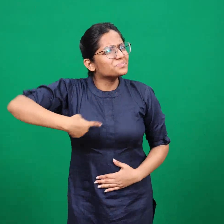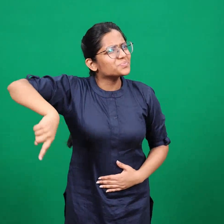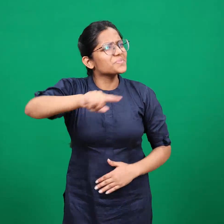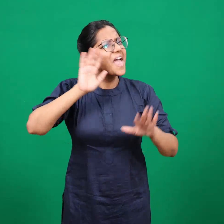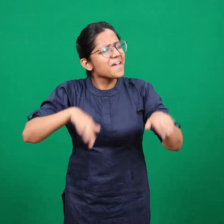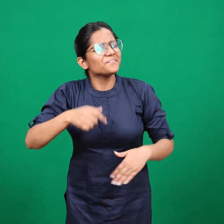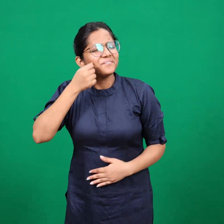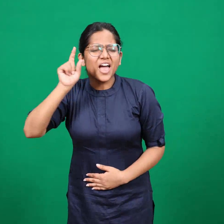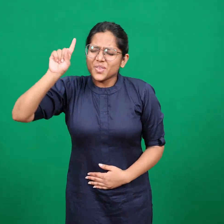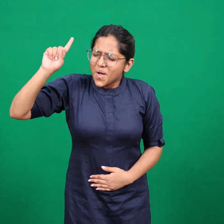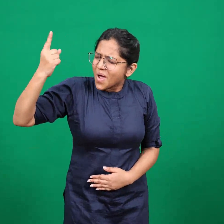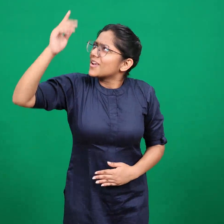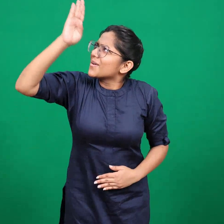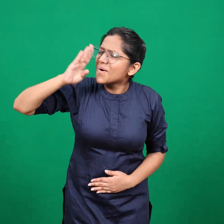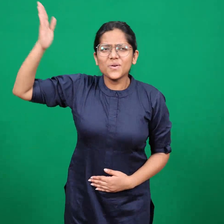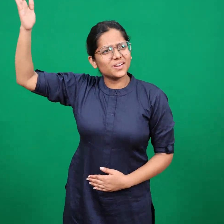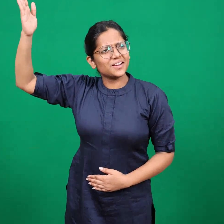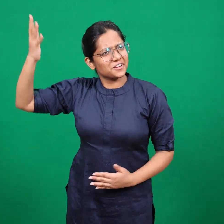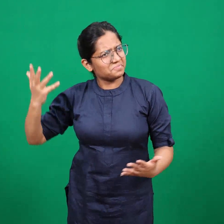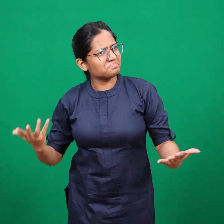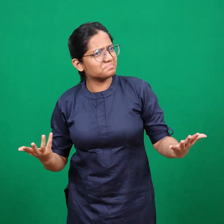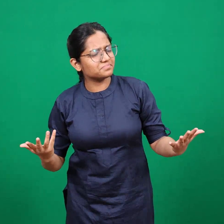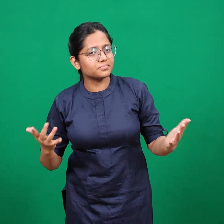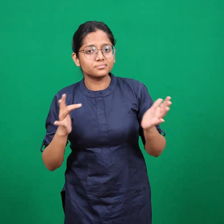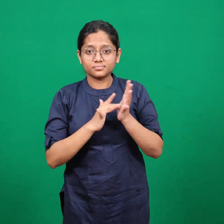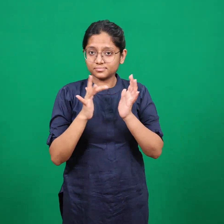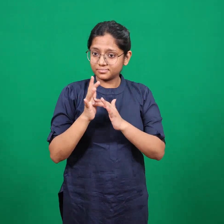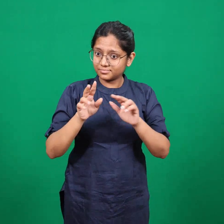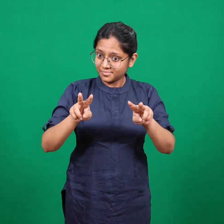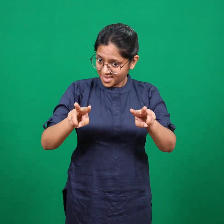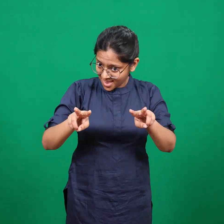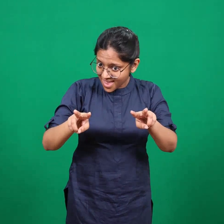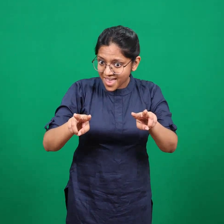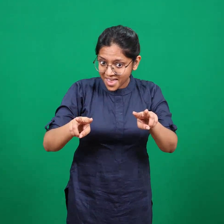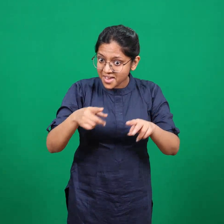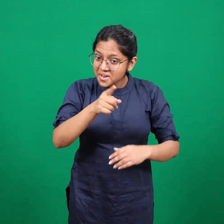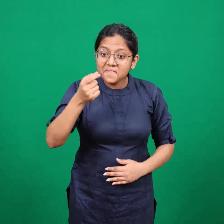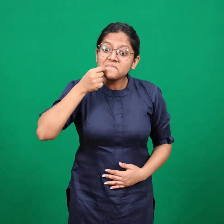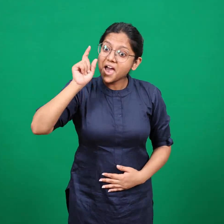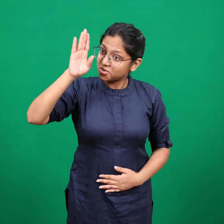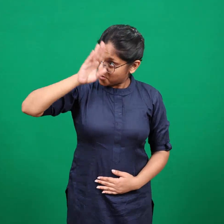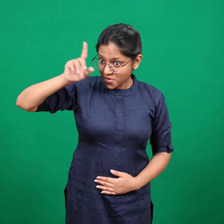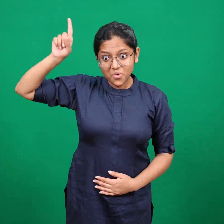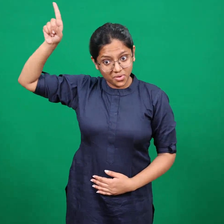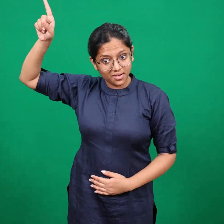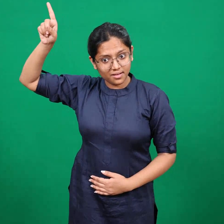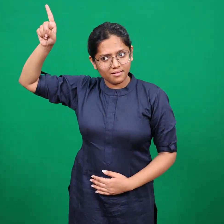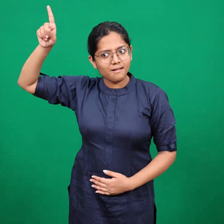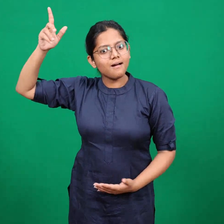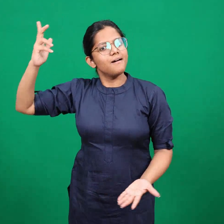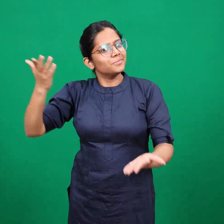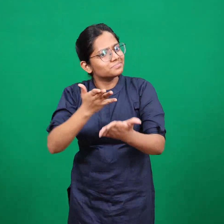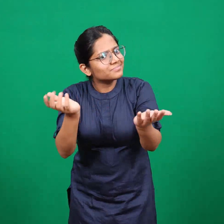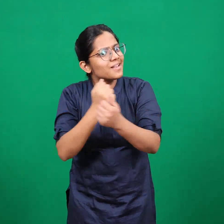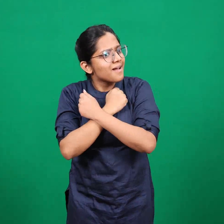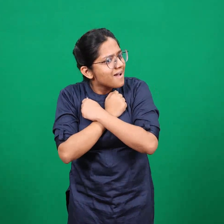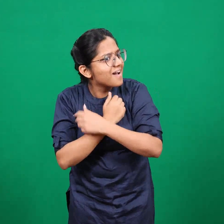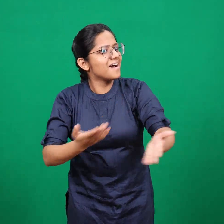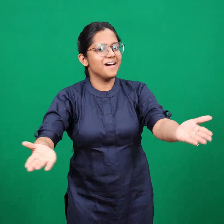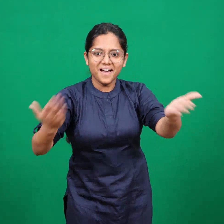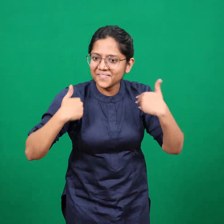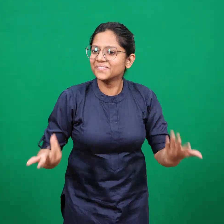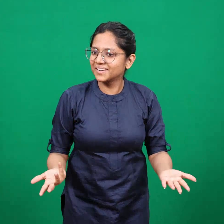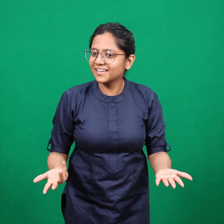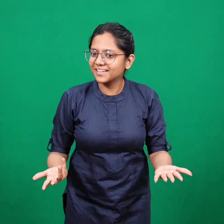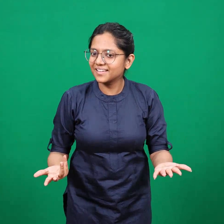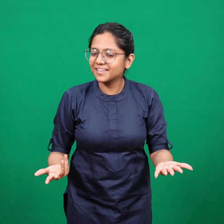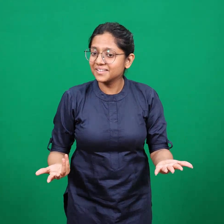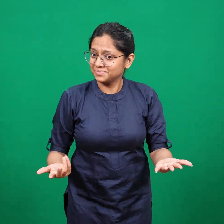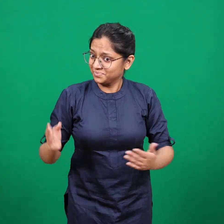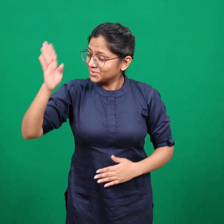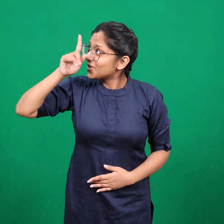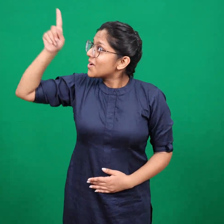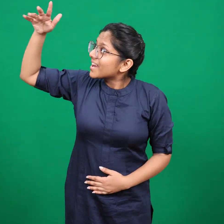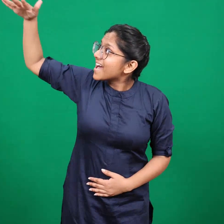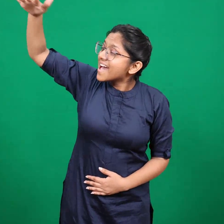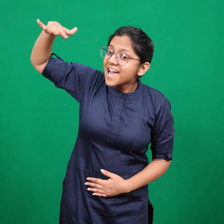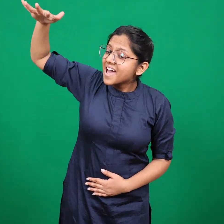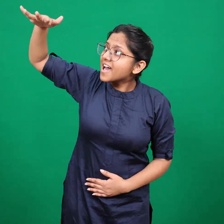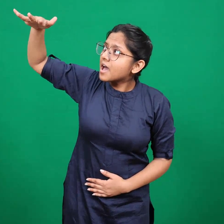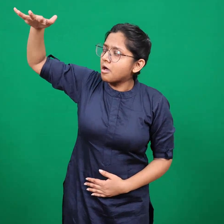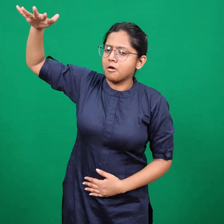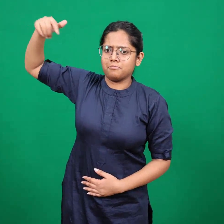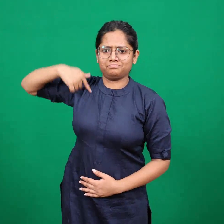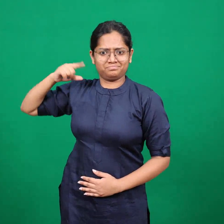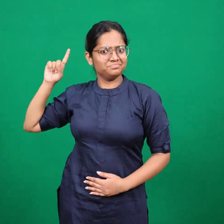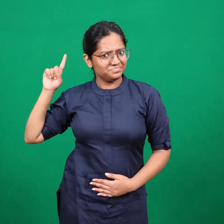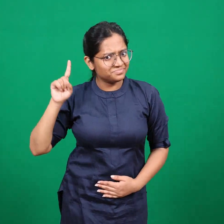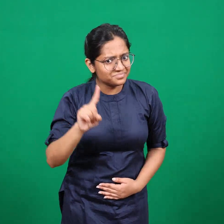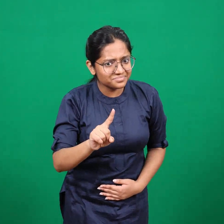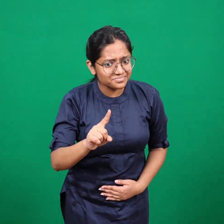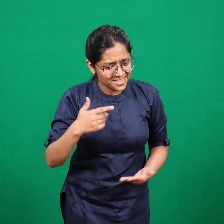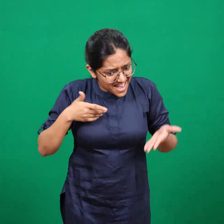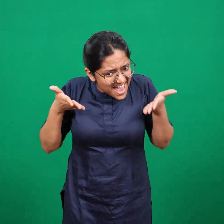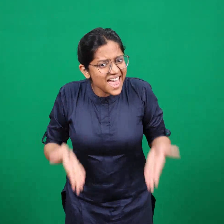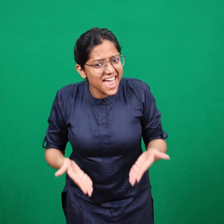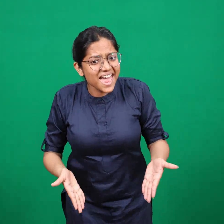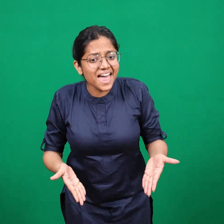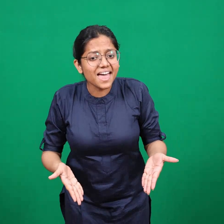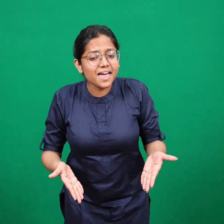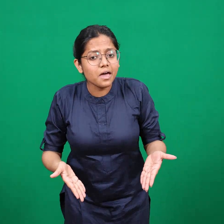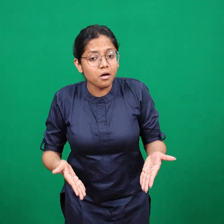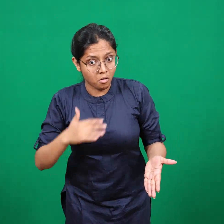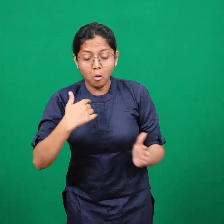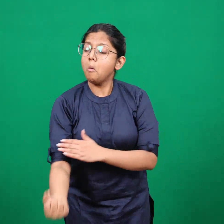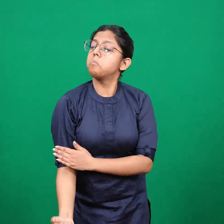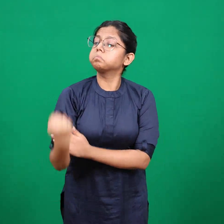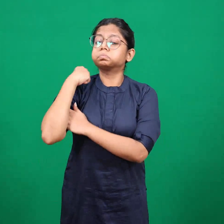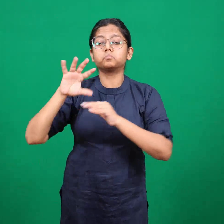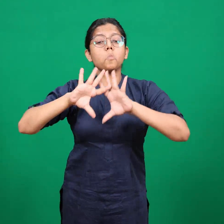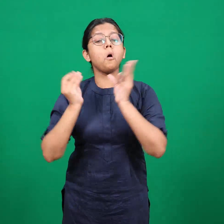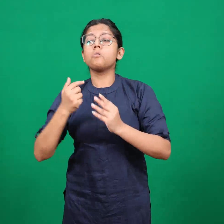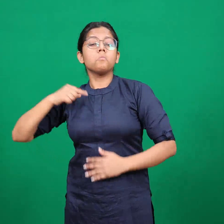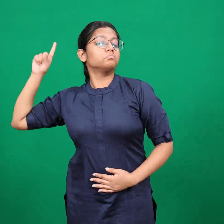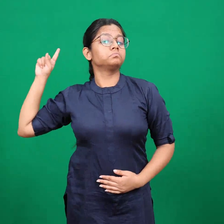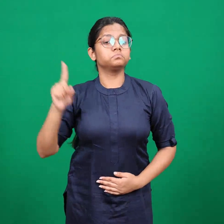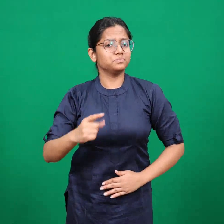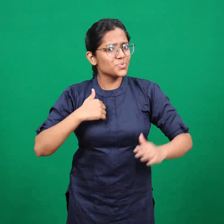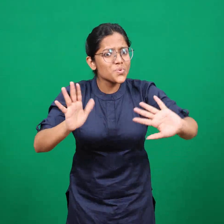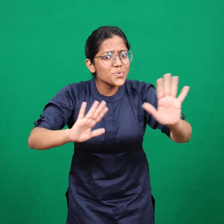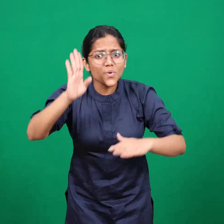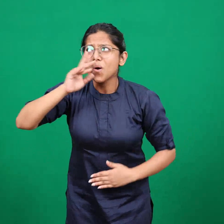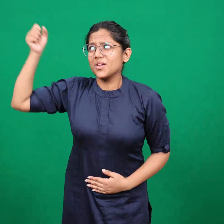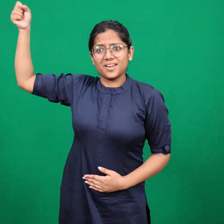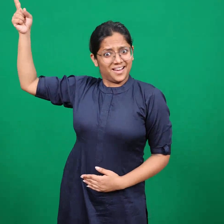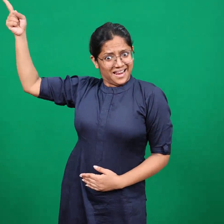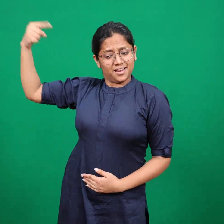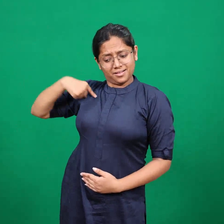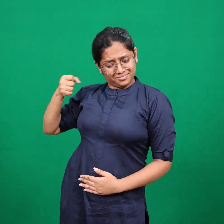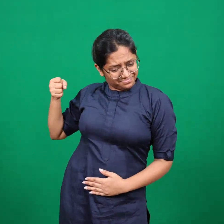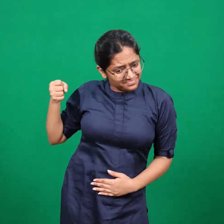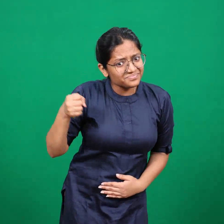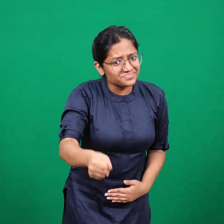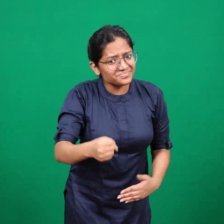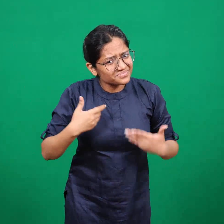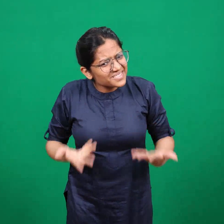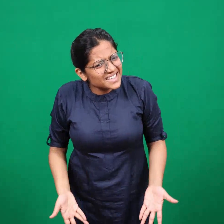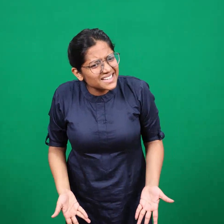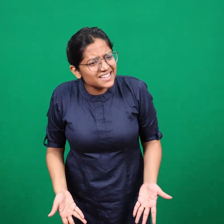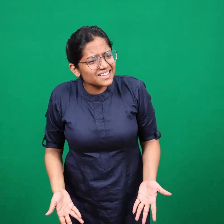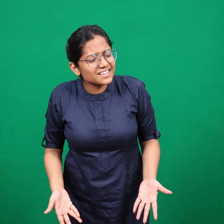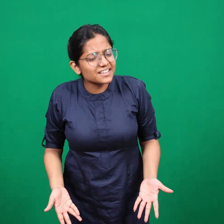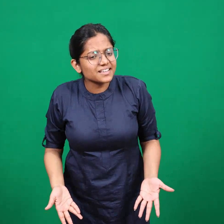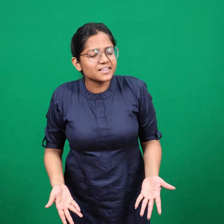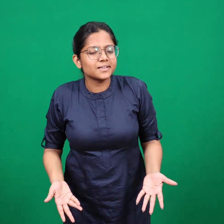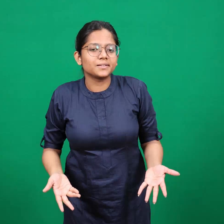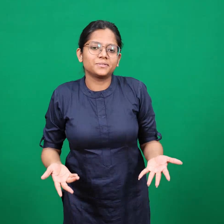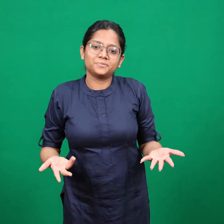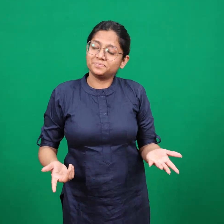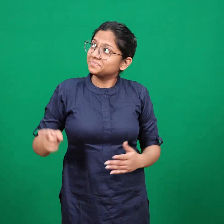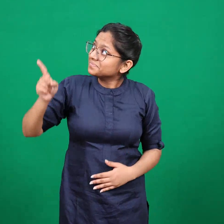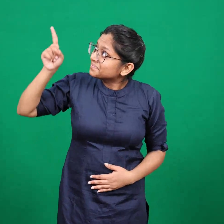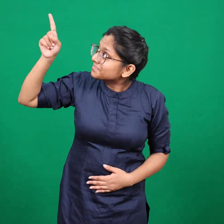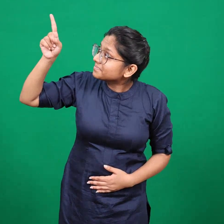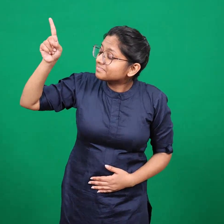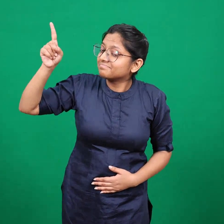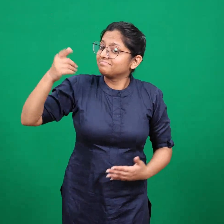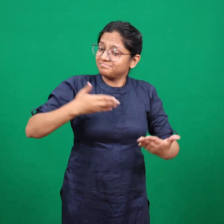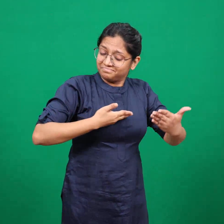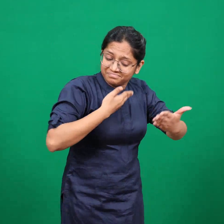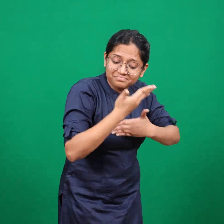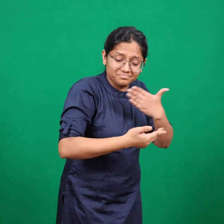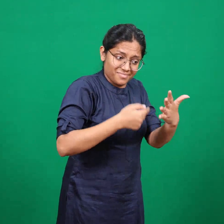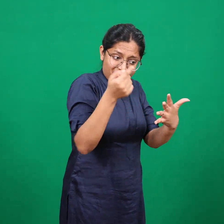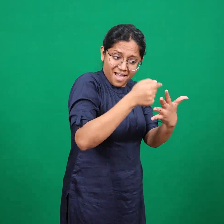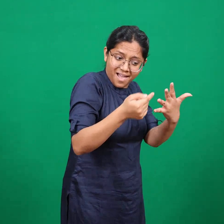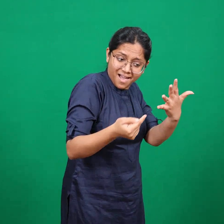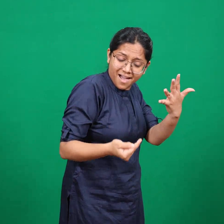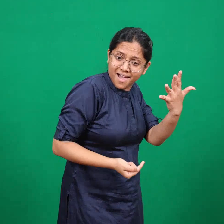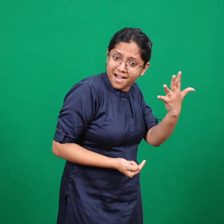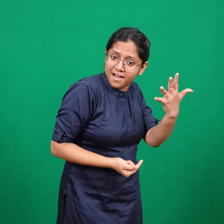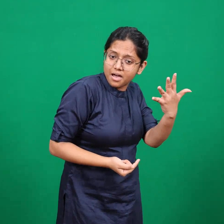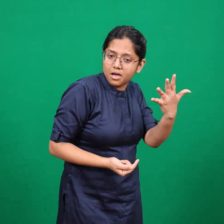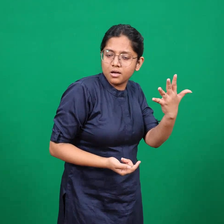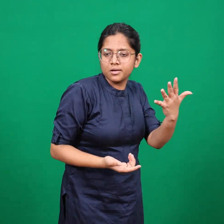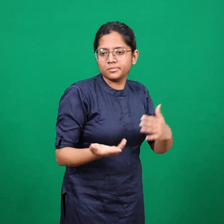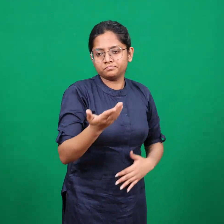Jesus said to them, "If God were your Father, you would love Me, for I have come here from God. I have not come on My own, but He sent Me.